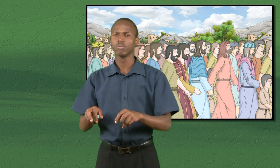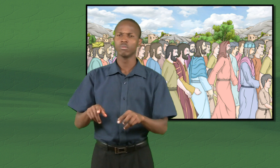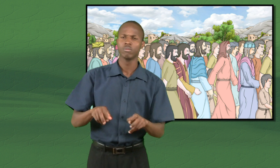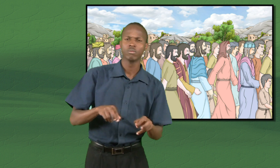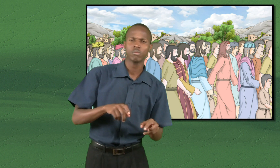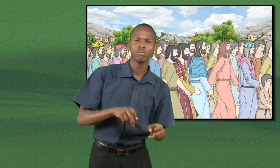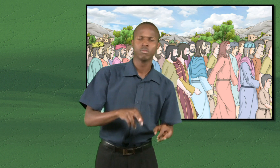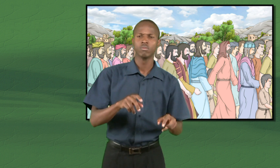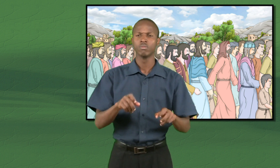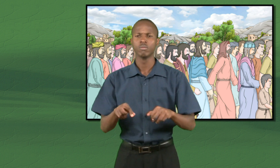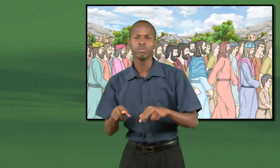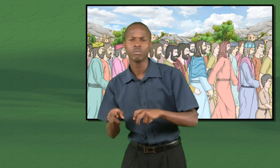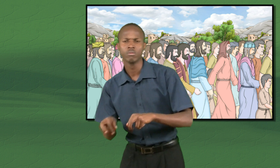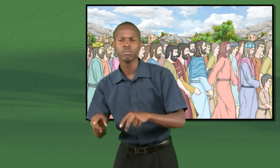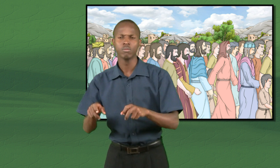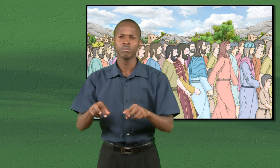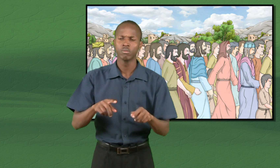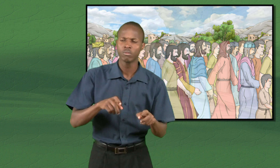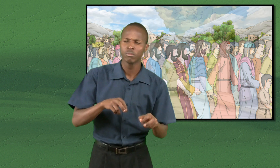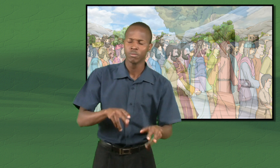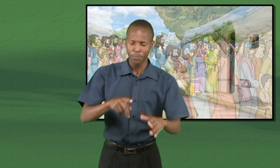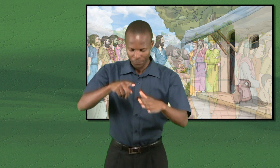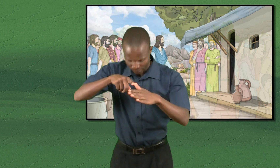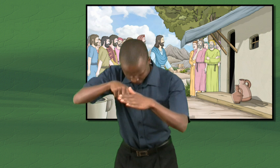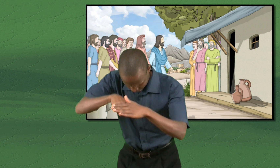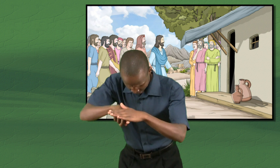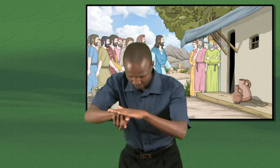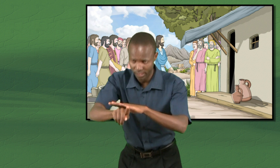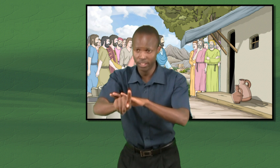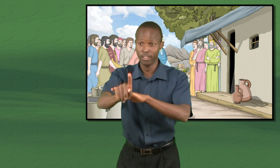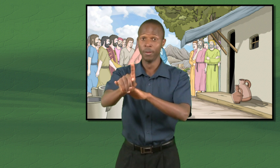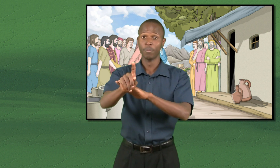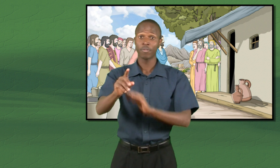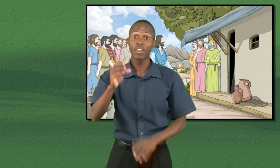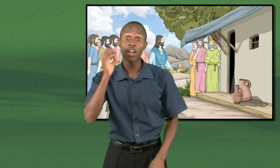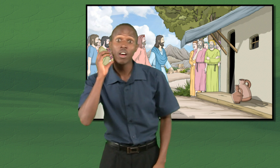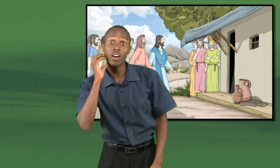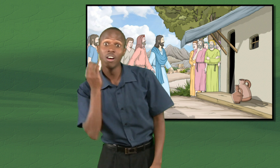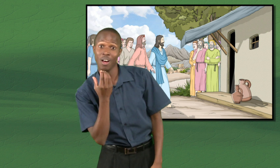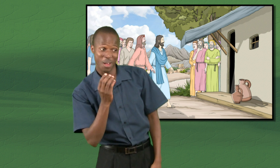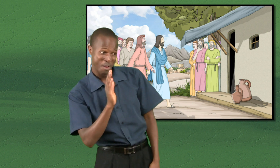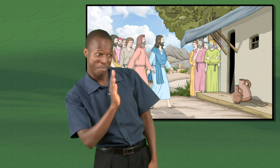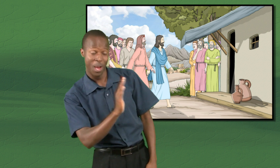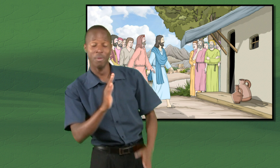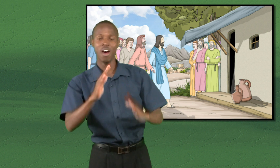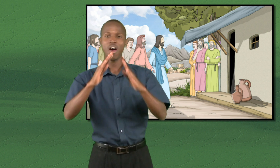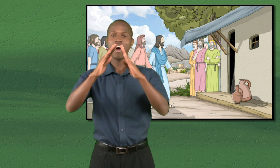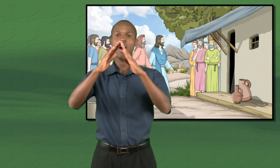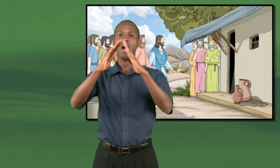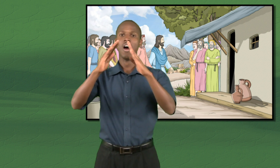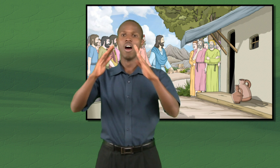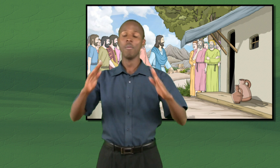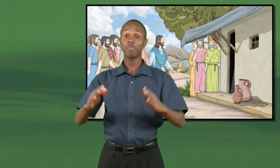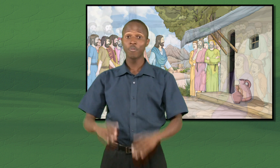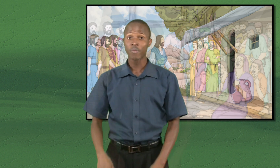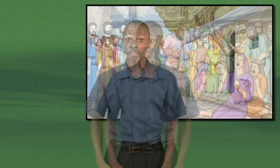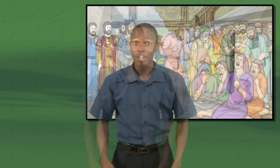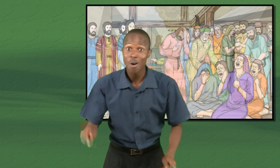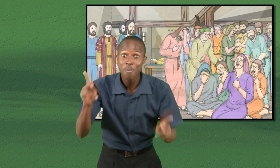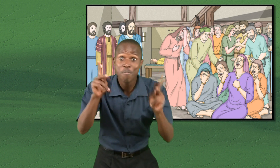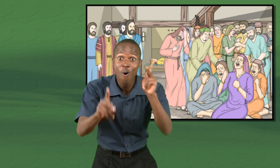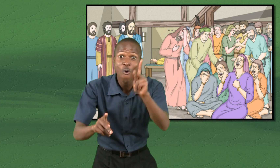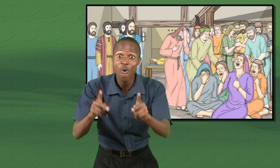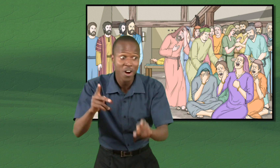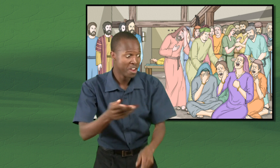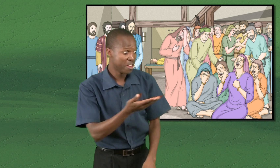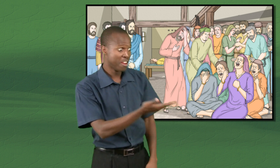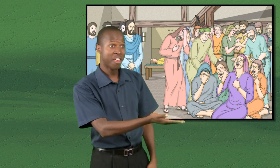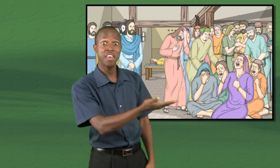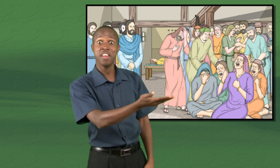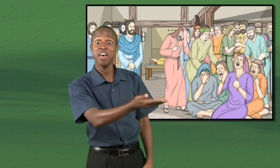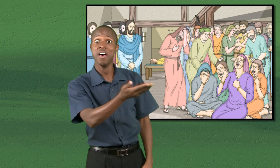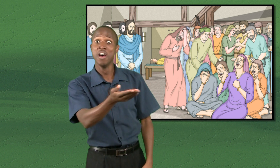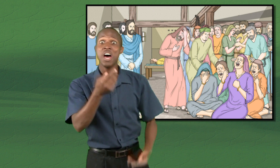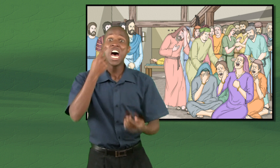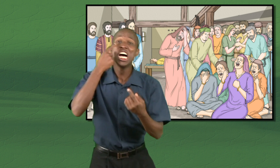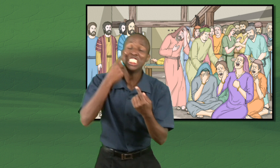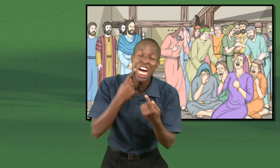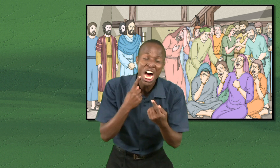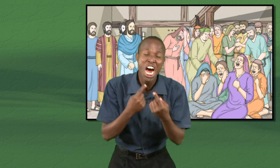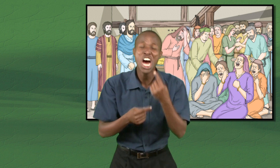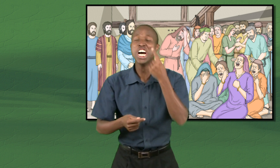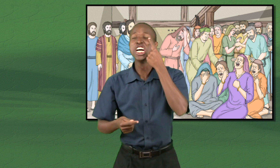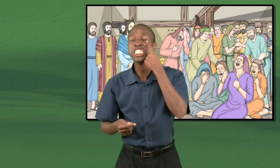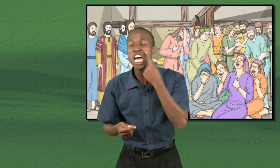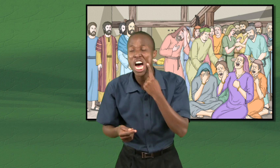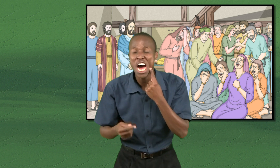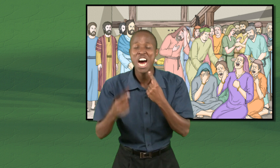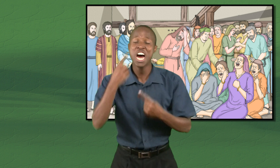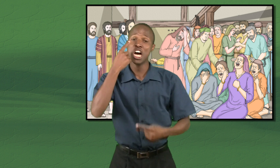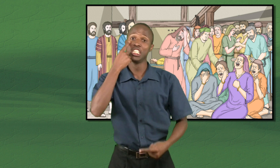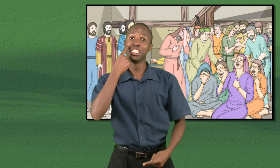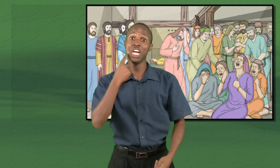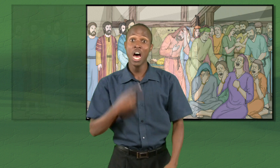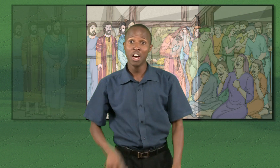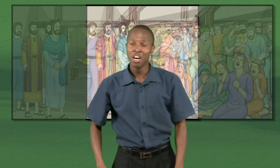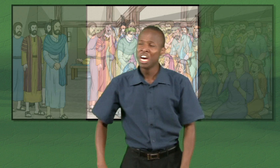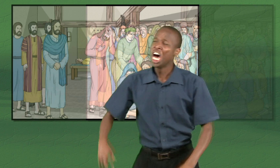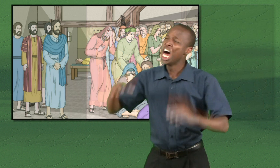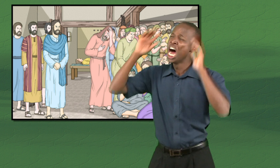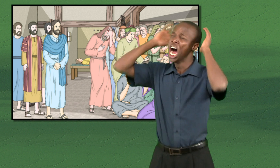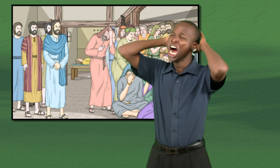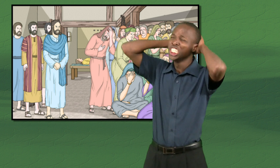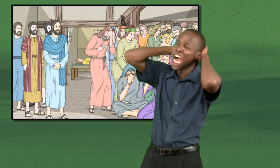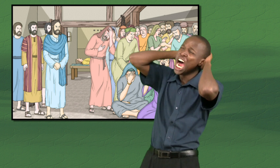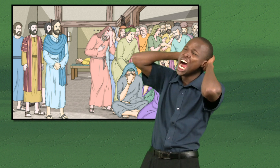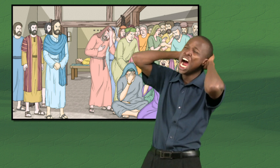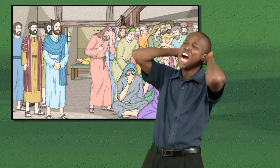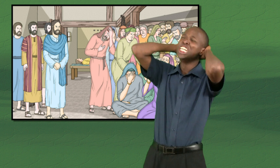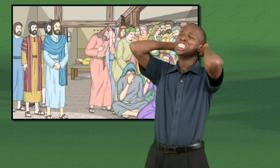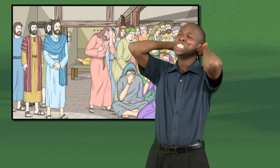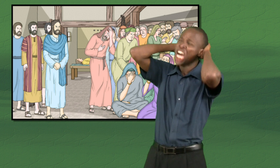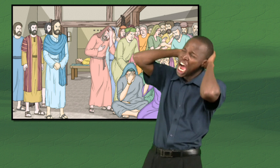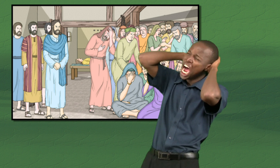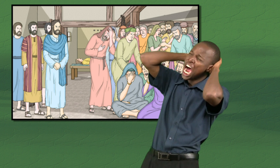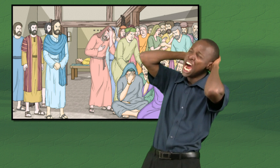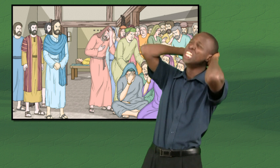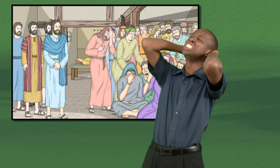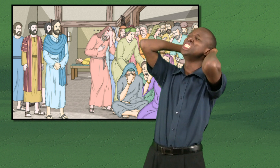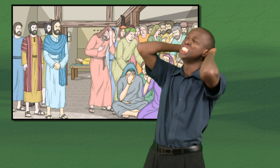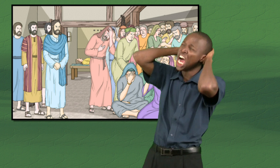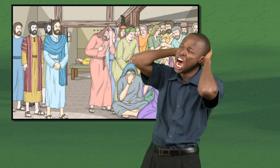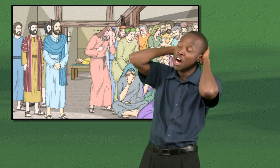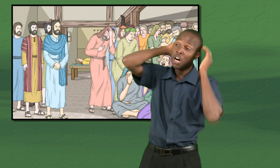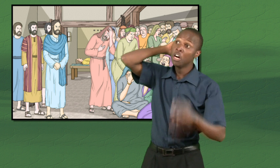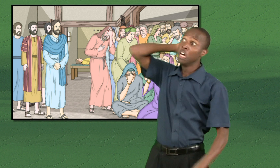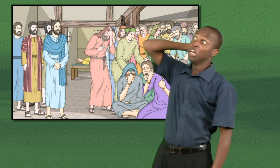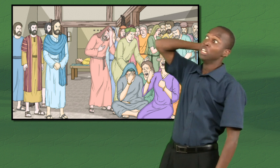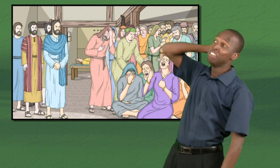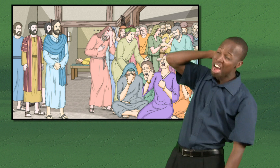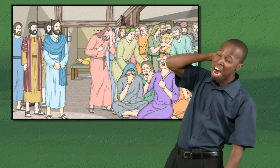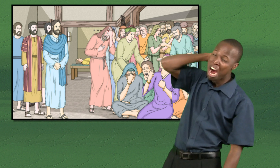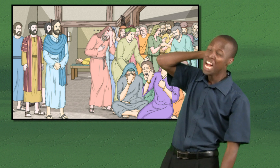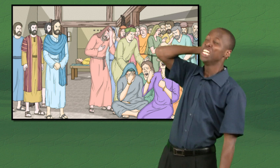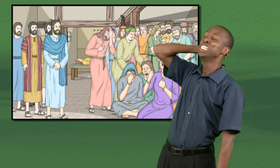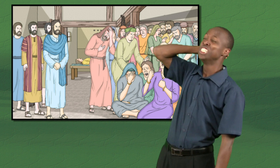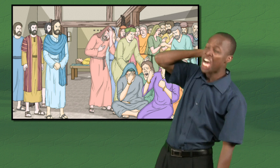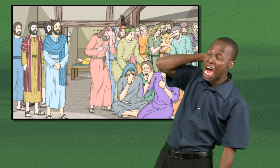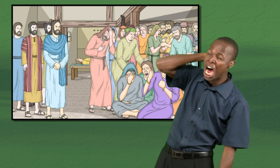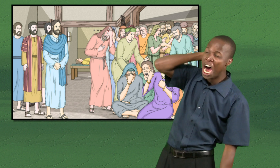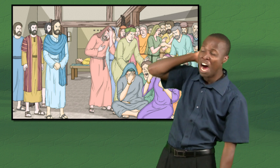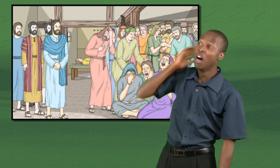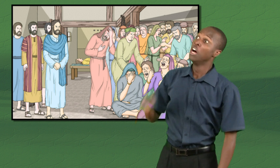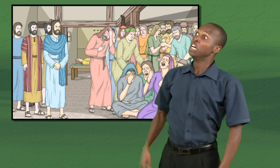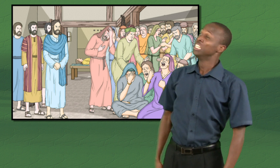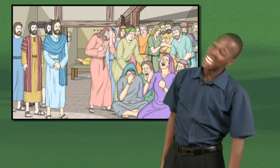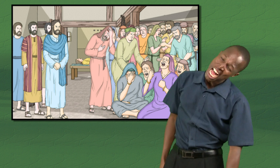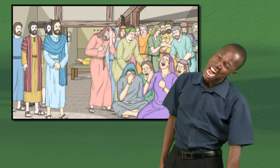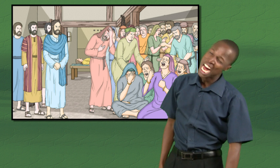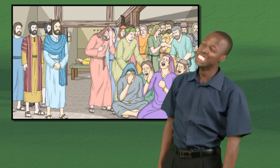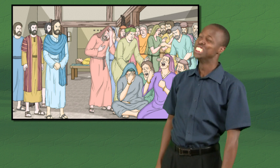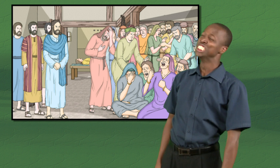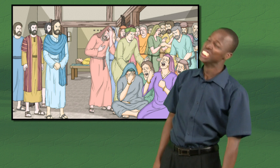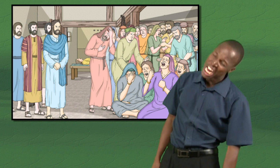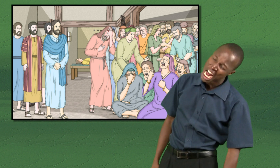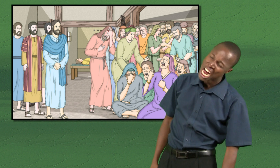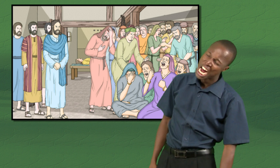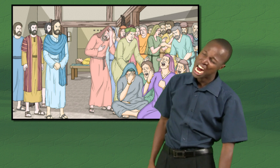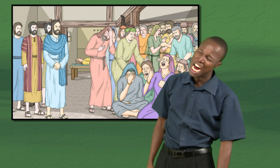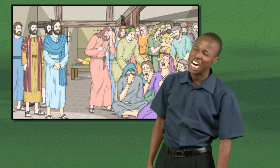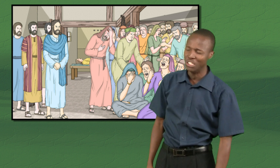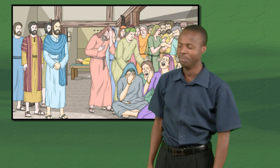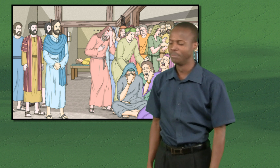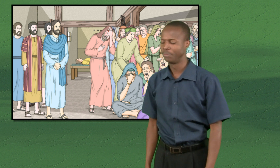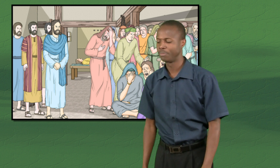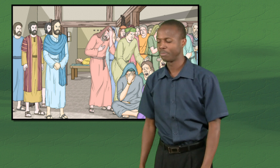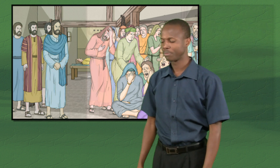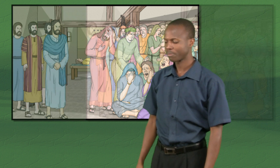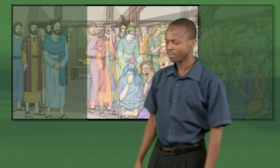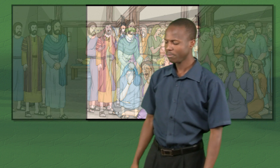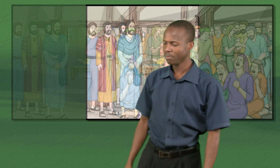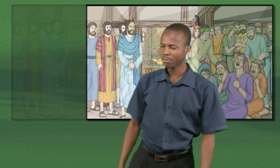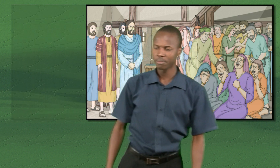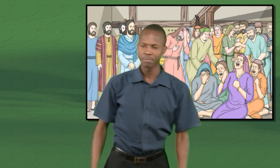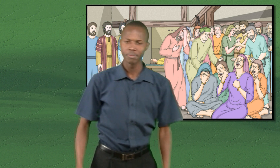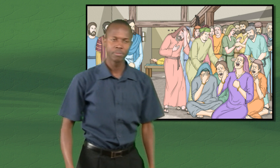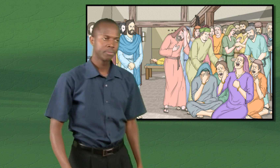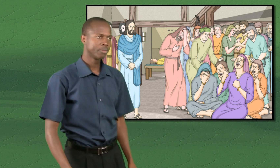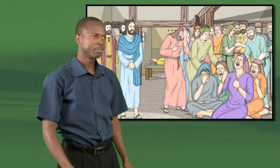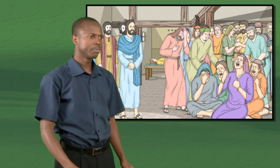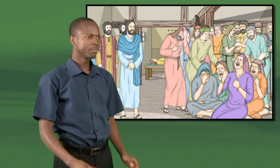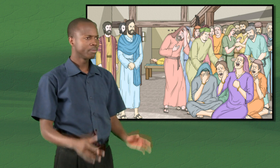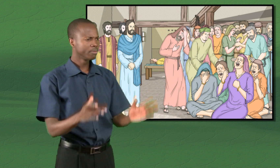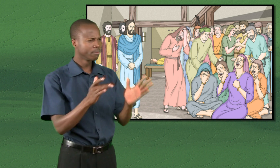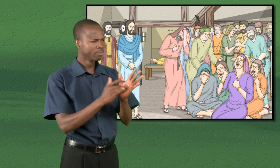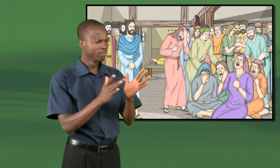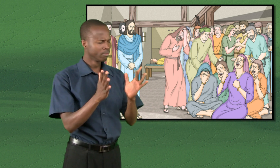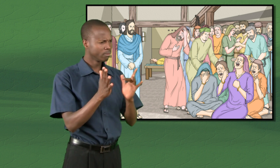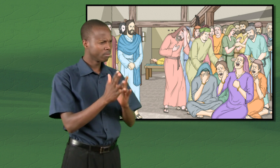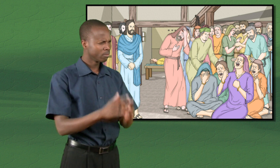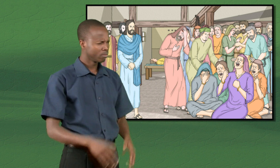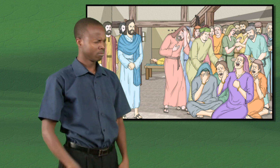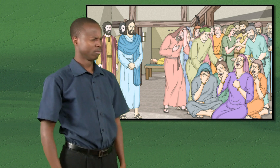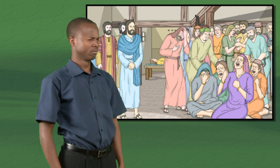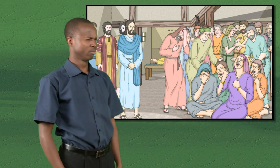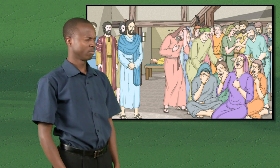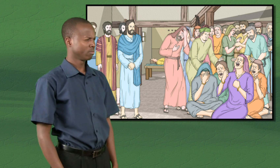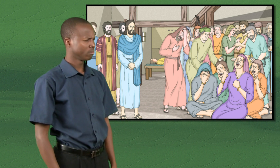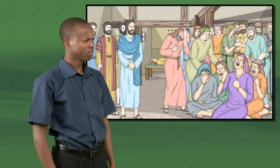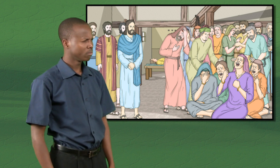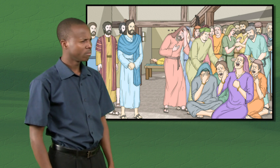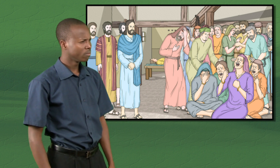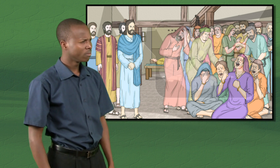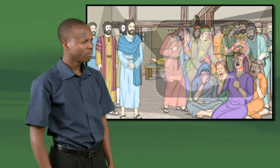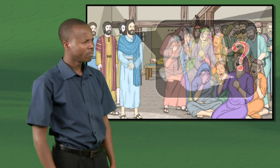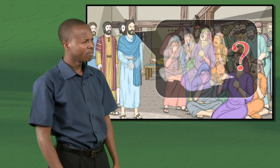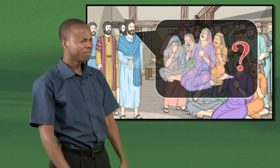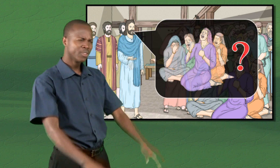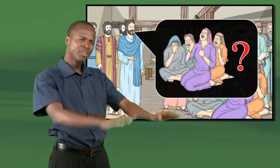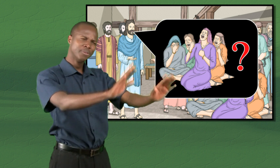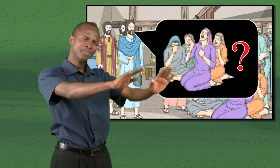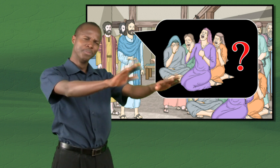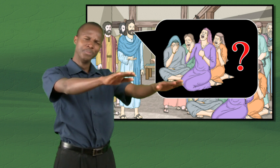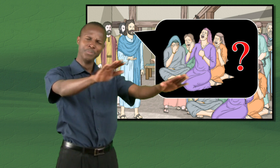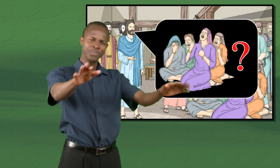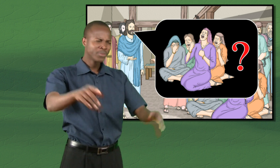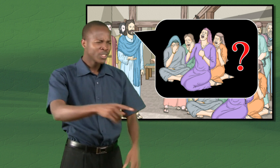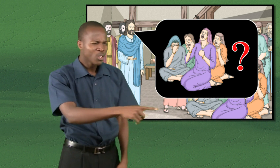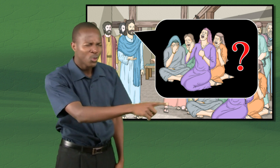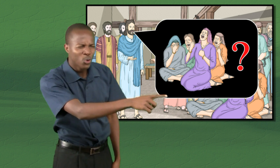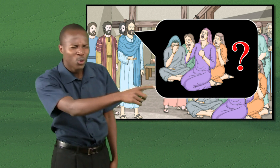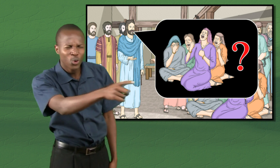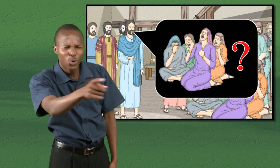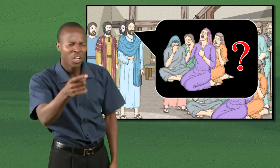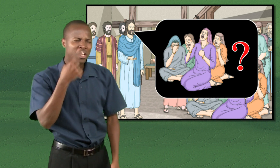When they arrived at the house of the synagogue leader, Jesus saw the commotion and the people weeping and wailing loudly.